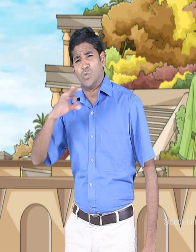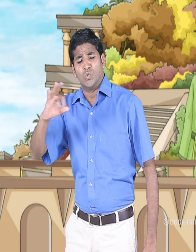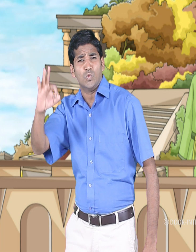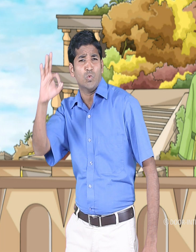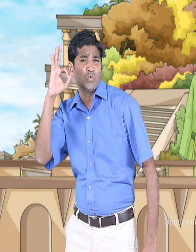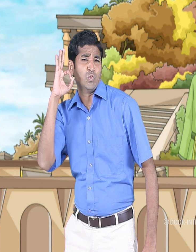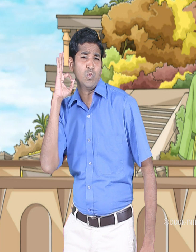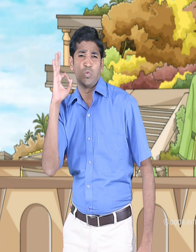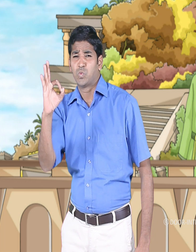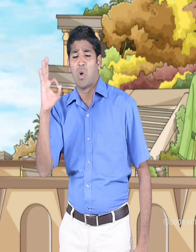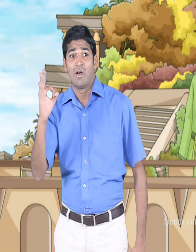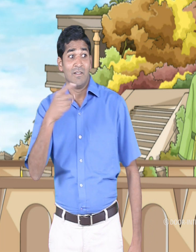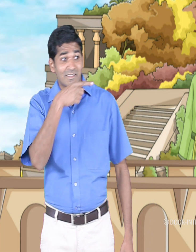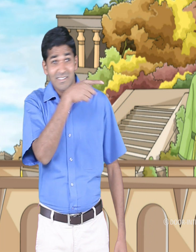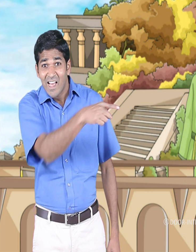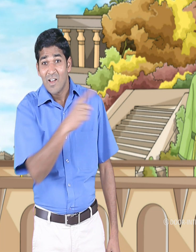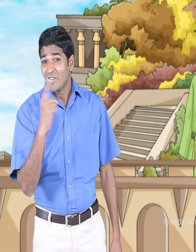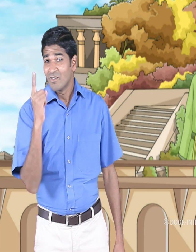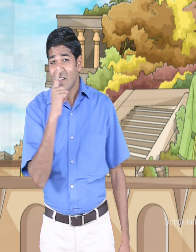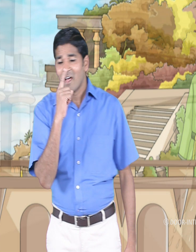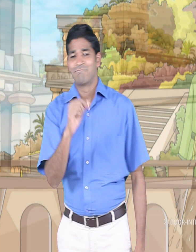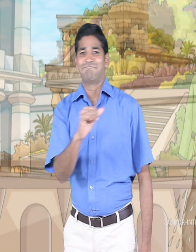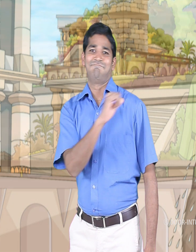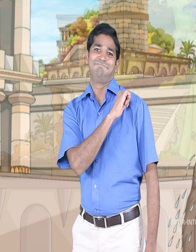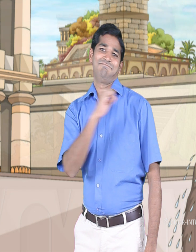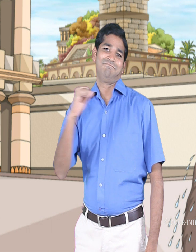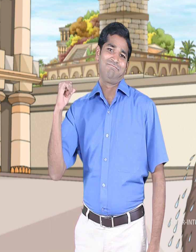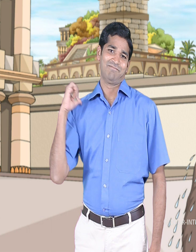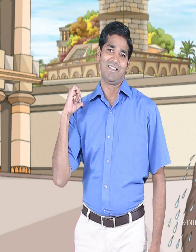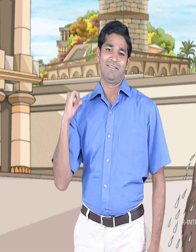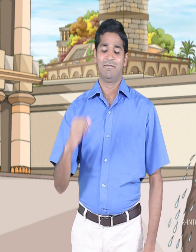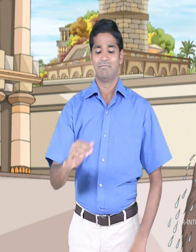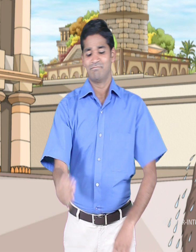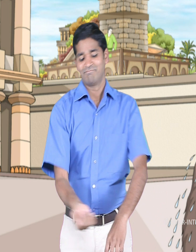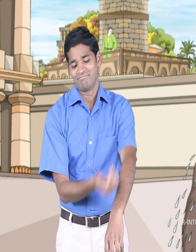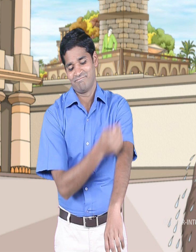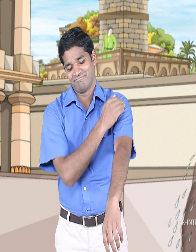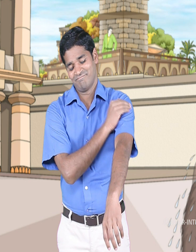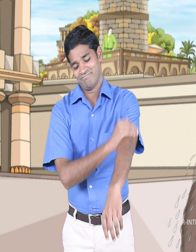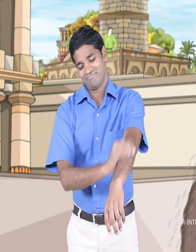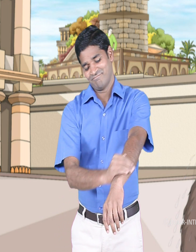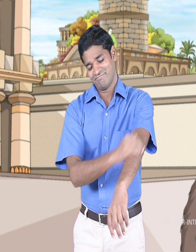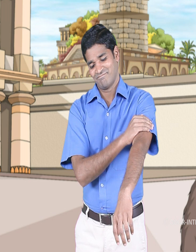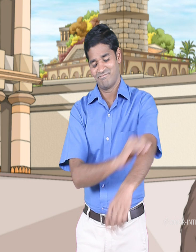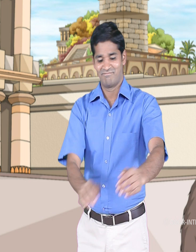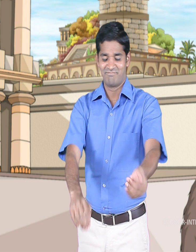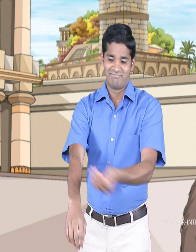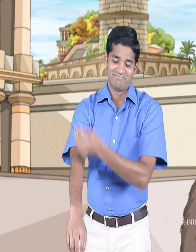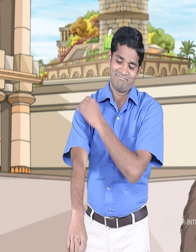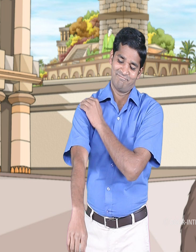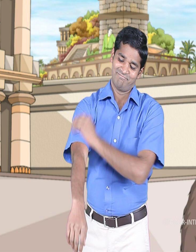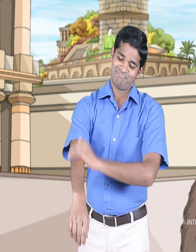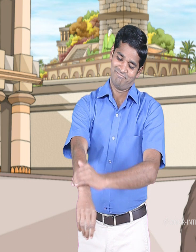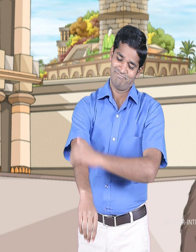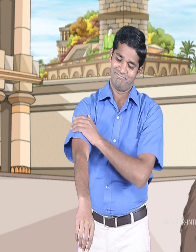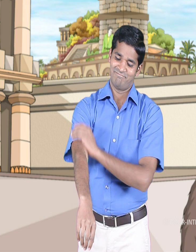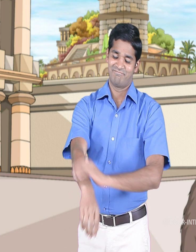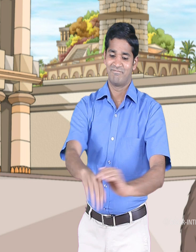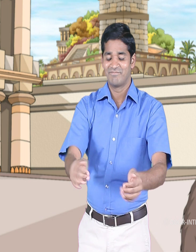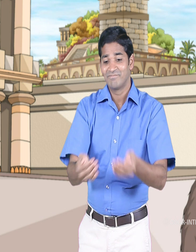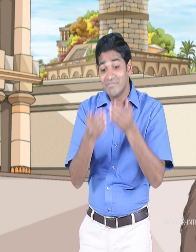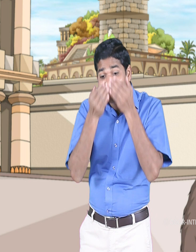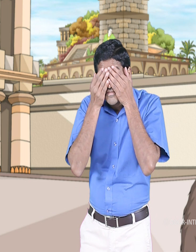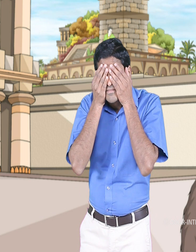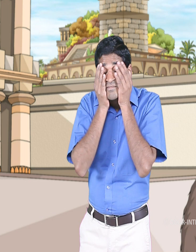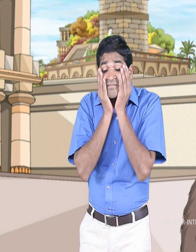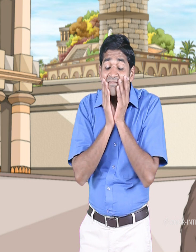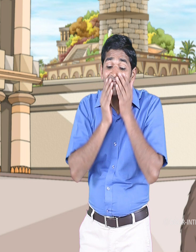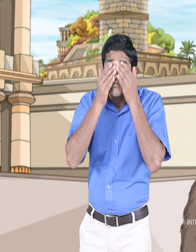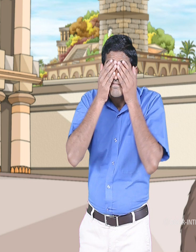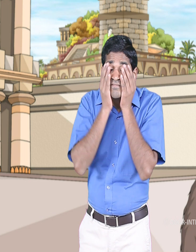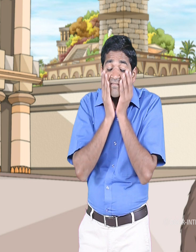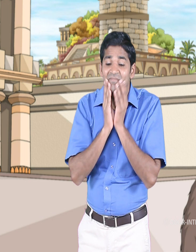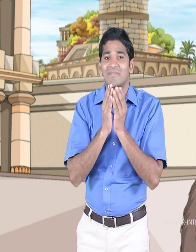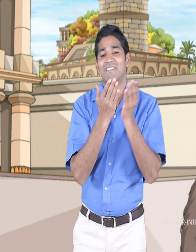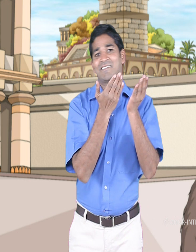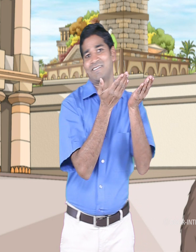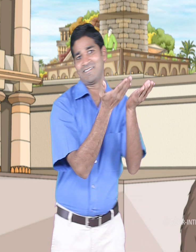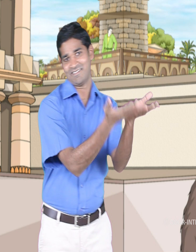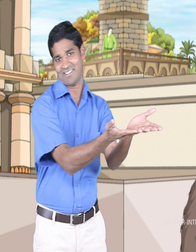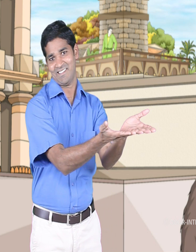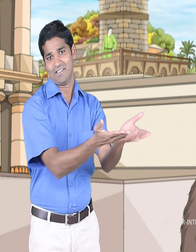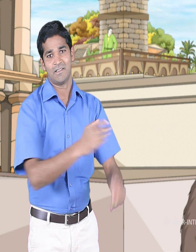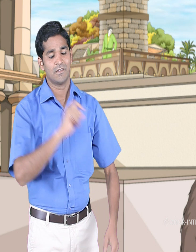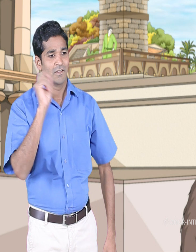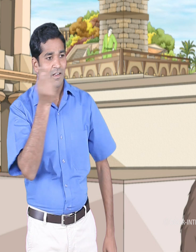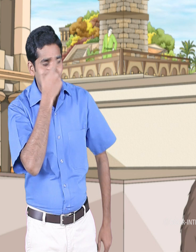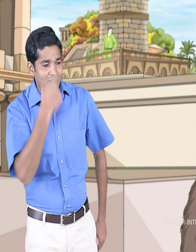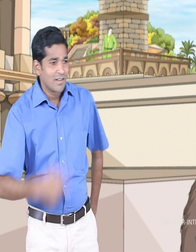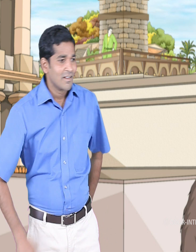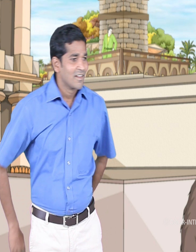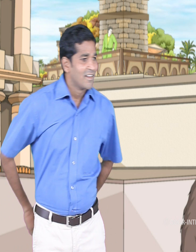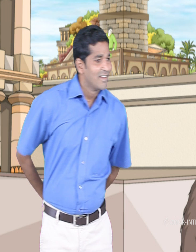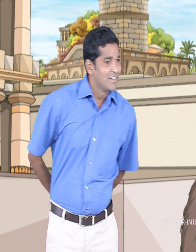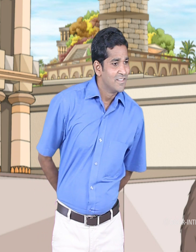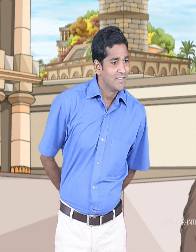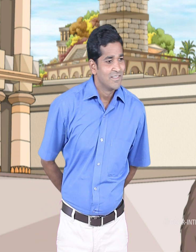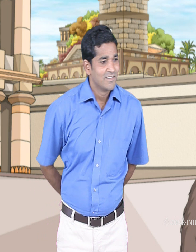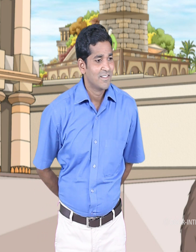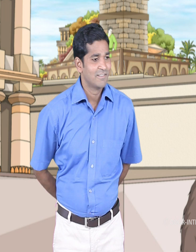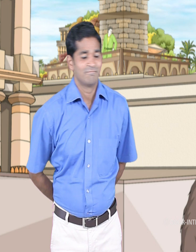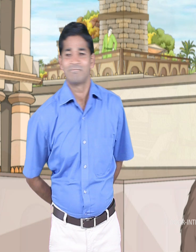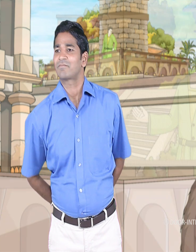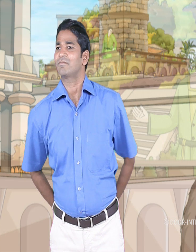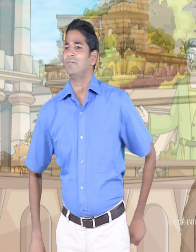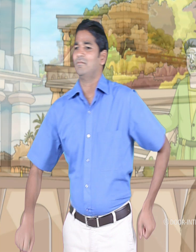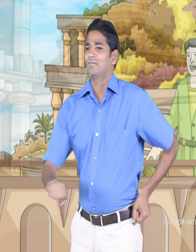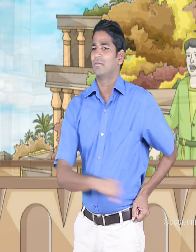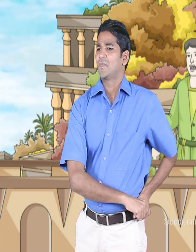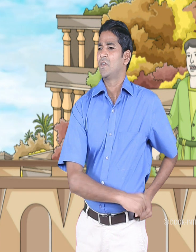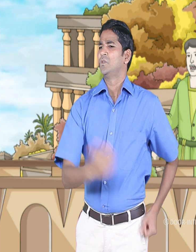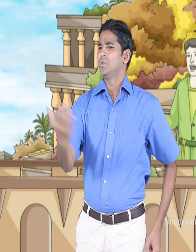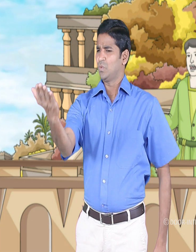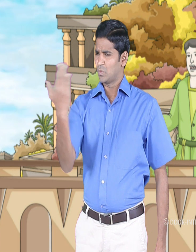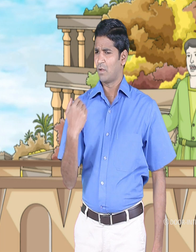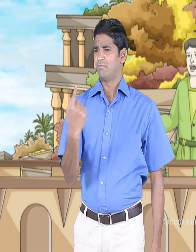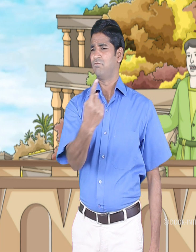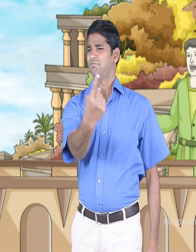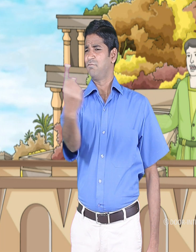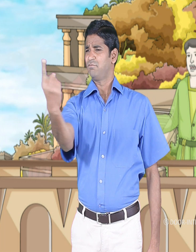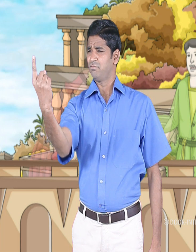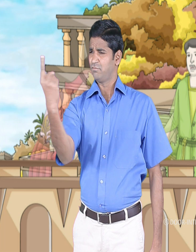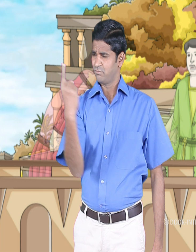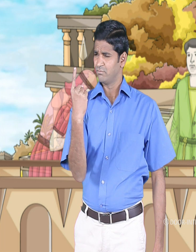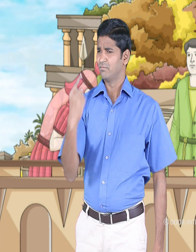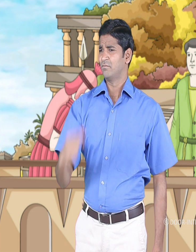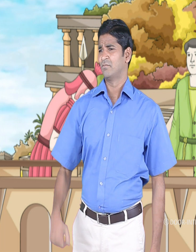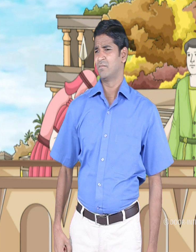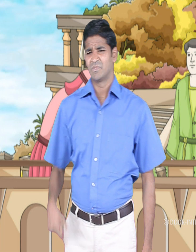And from the roof he saw a woman bathing—a very beautiful woman.